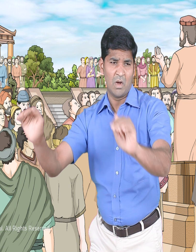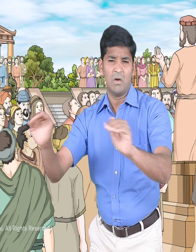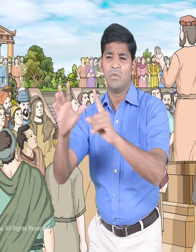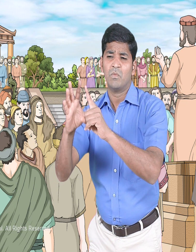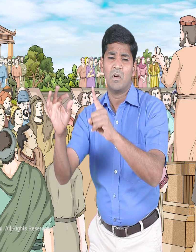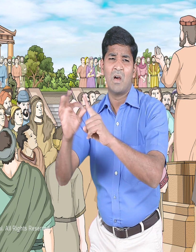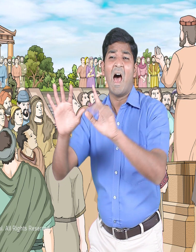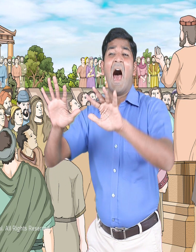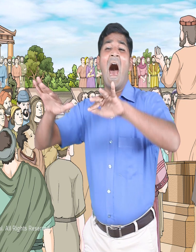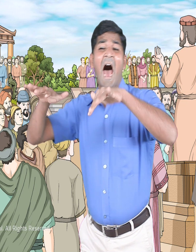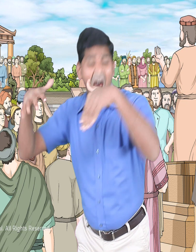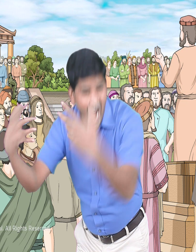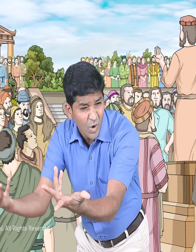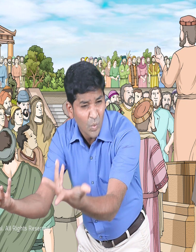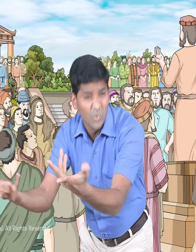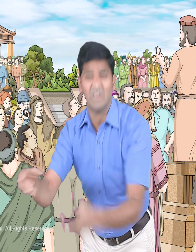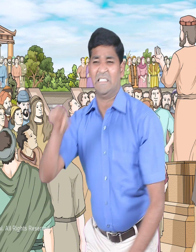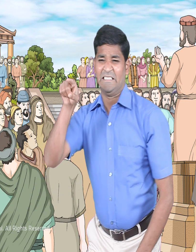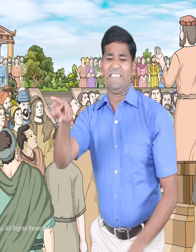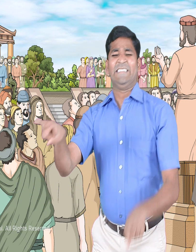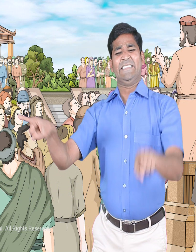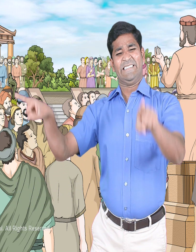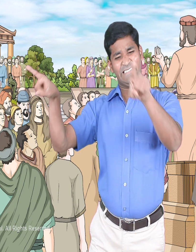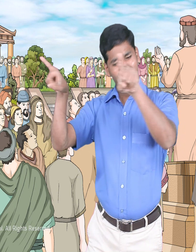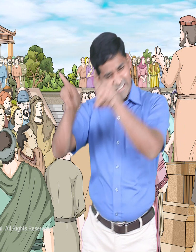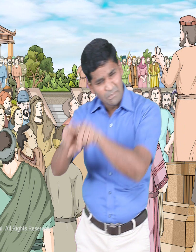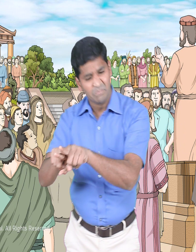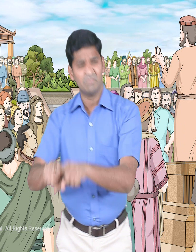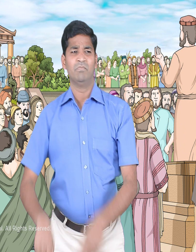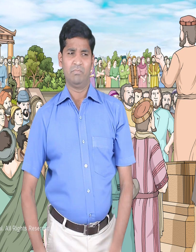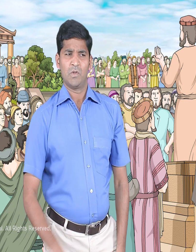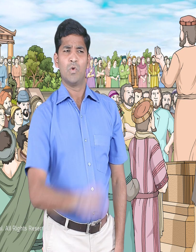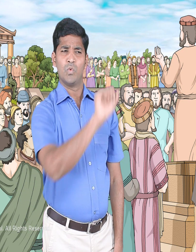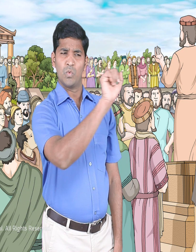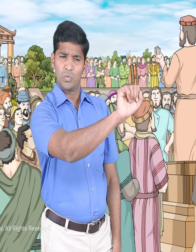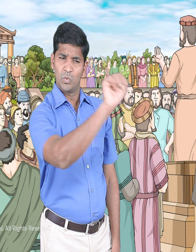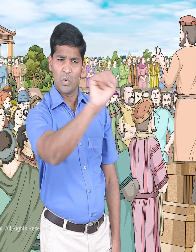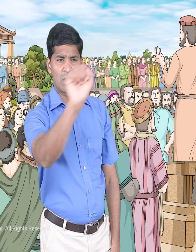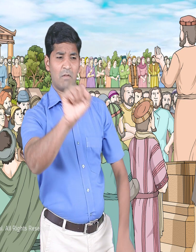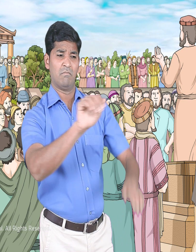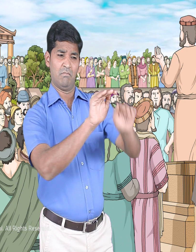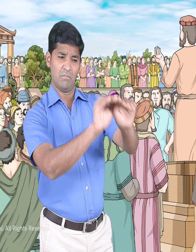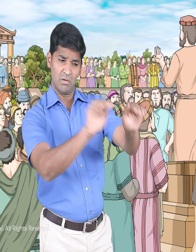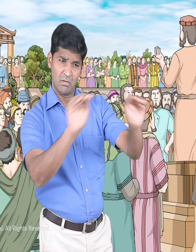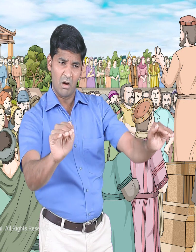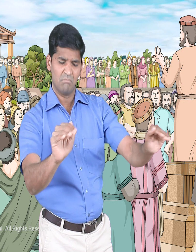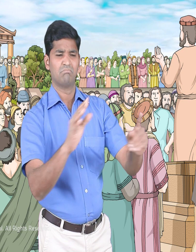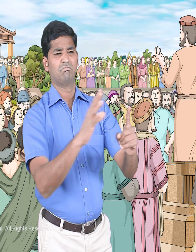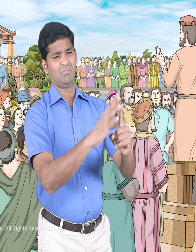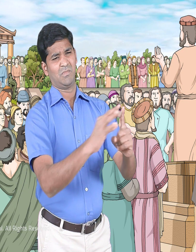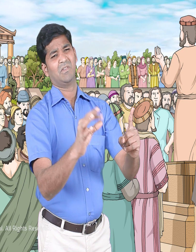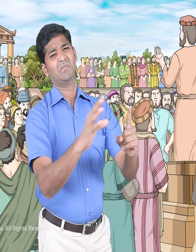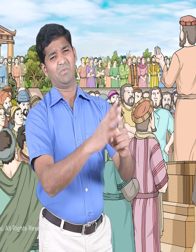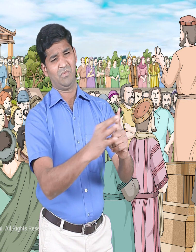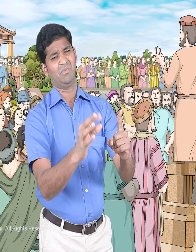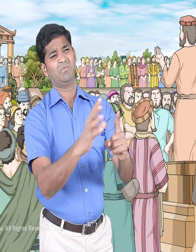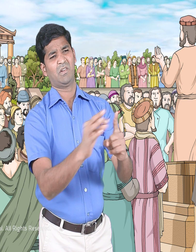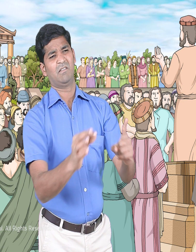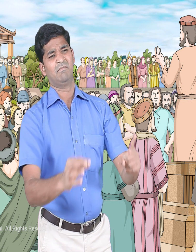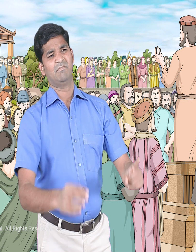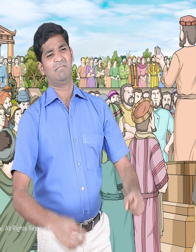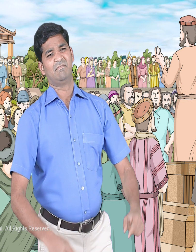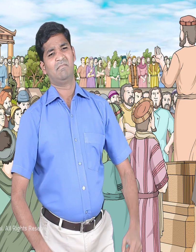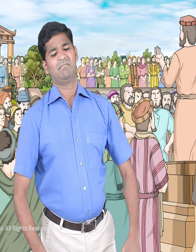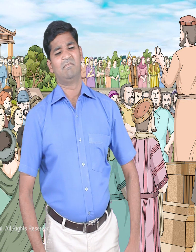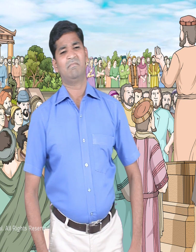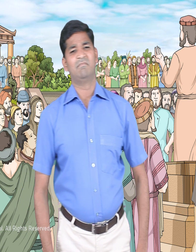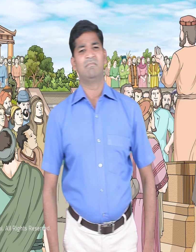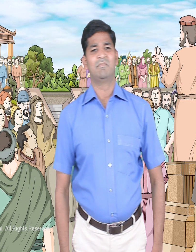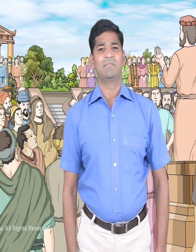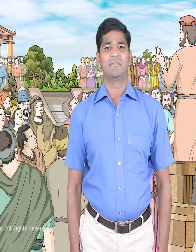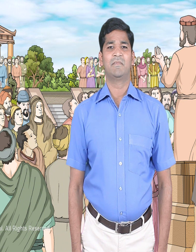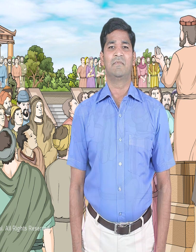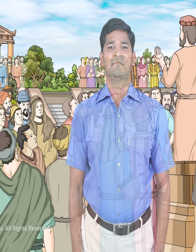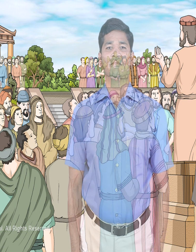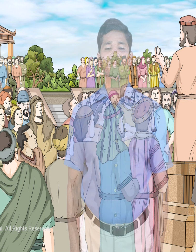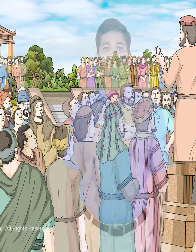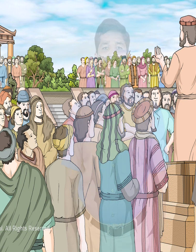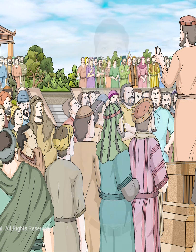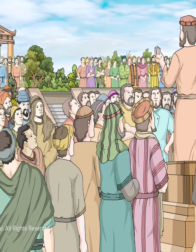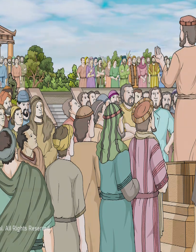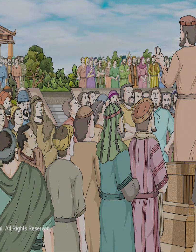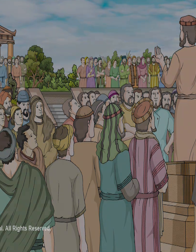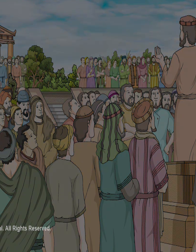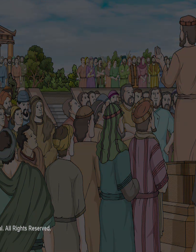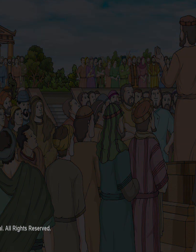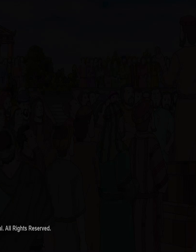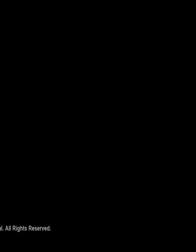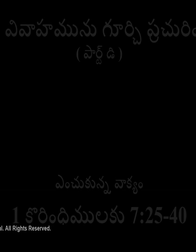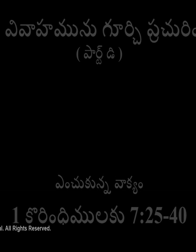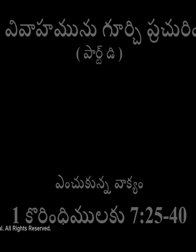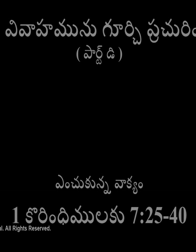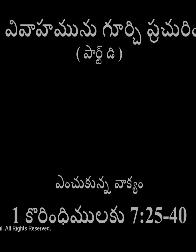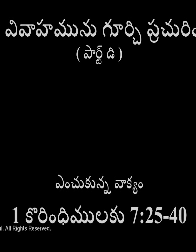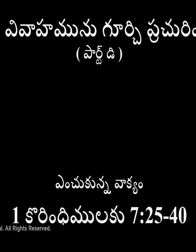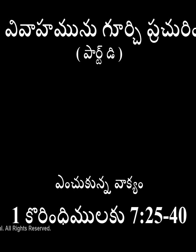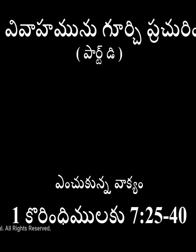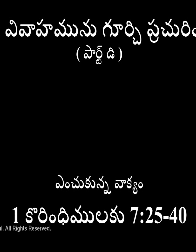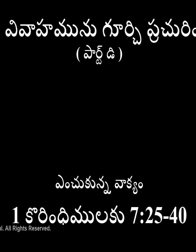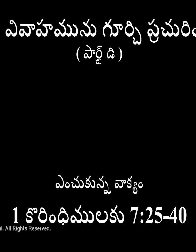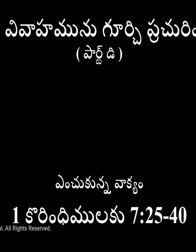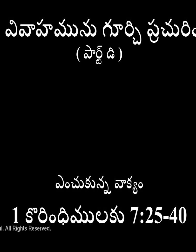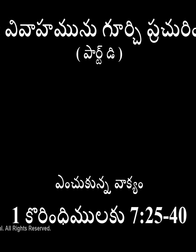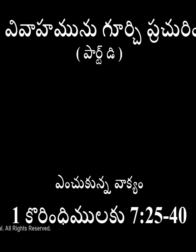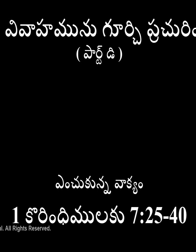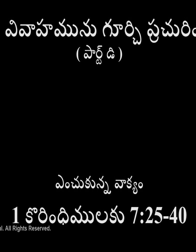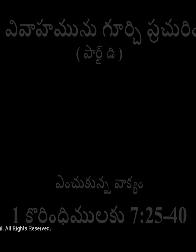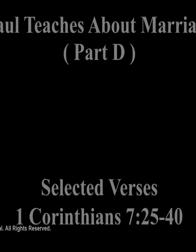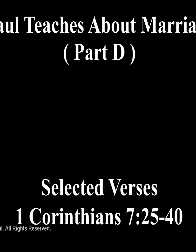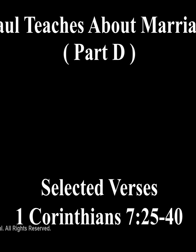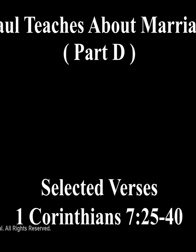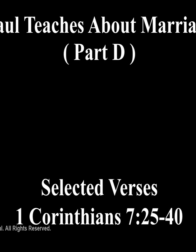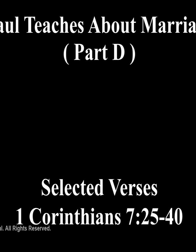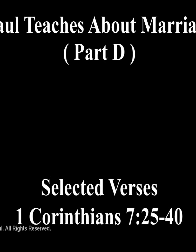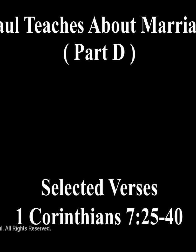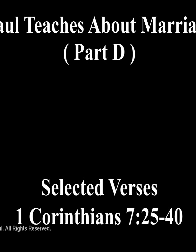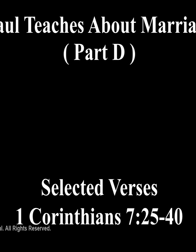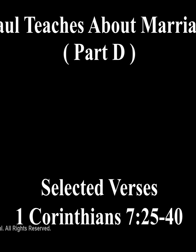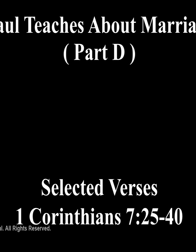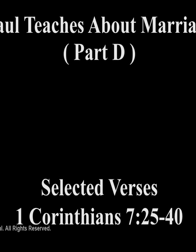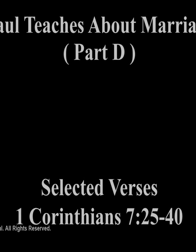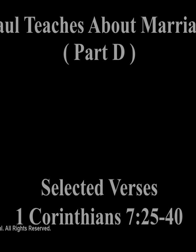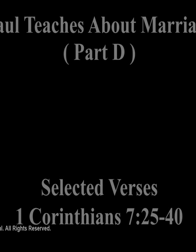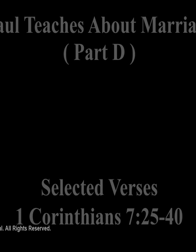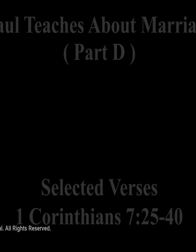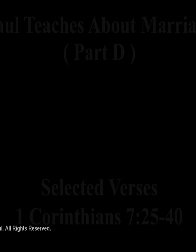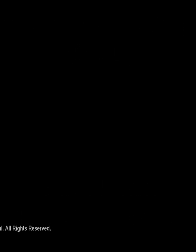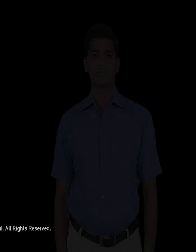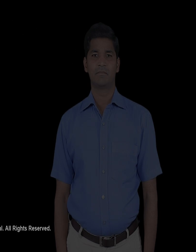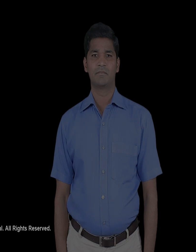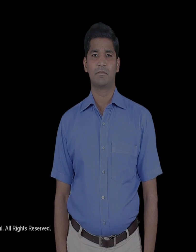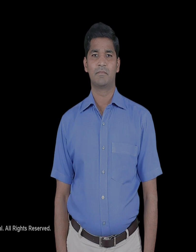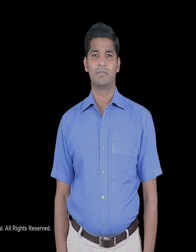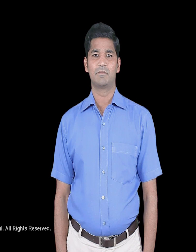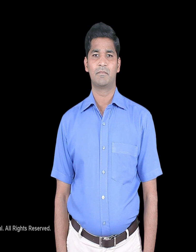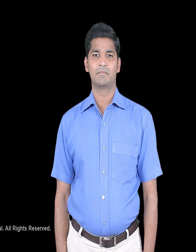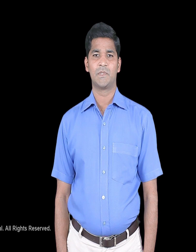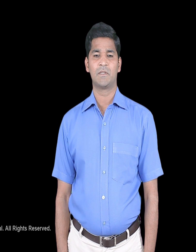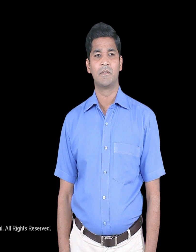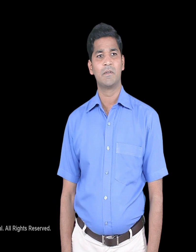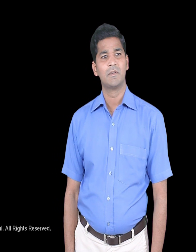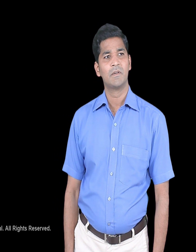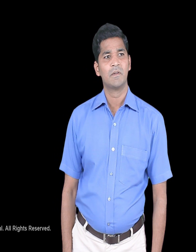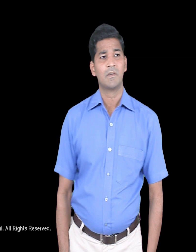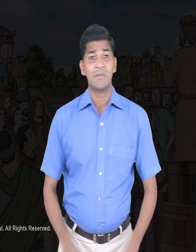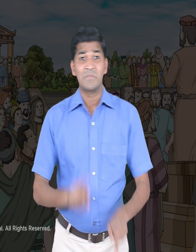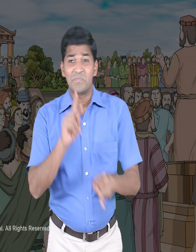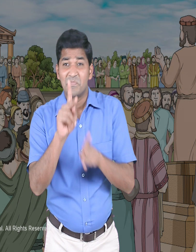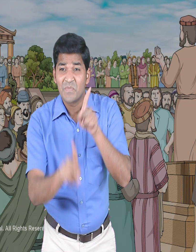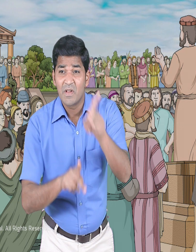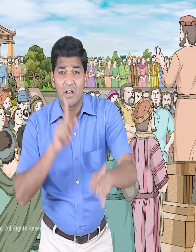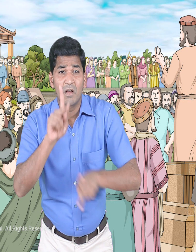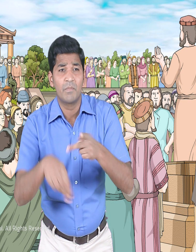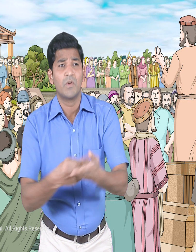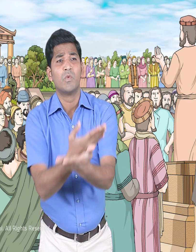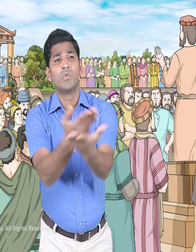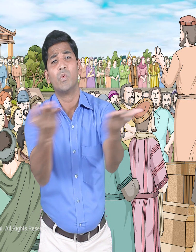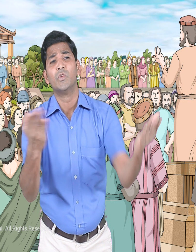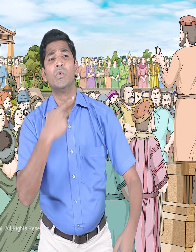Do not let it concern you—but if you can gain your freedom, take the opportunity. For he who was a slave when he was called by the Lord is the Lord’s freedman. Conversely, he who was a free man when he was called is Christ’s slave. You were bought at a price; do not become slaves of men. Brothers, each one should remain in the situation he was in when God called him.